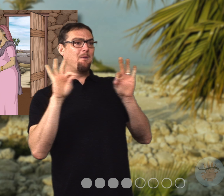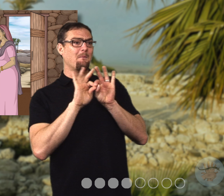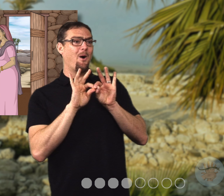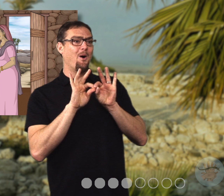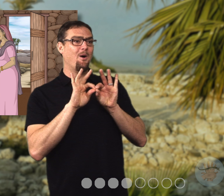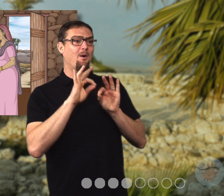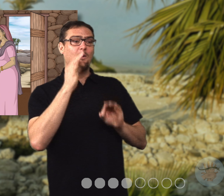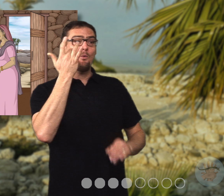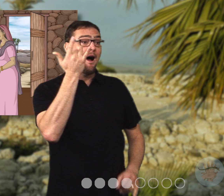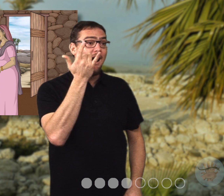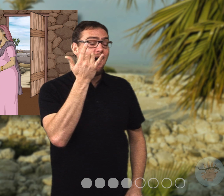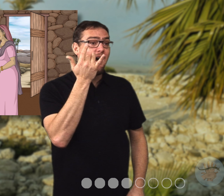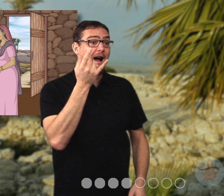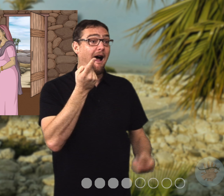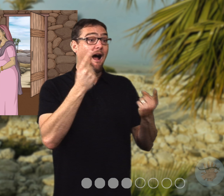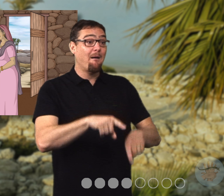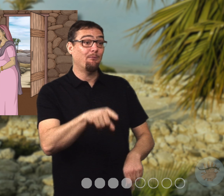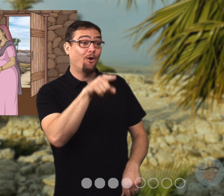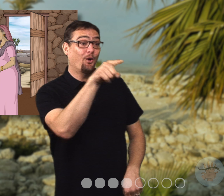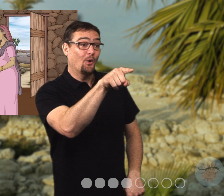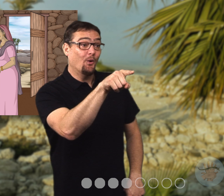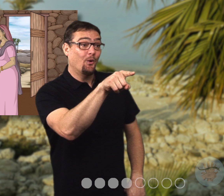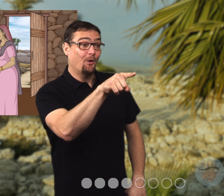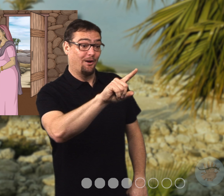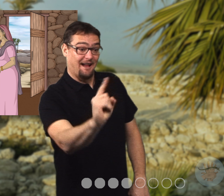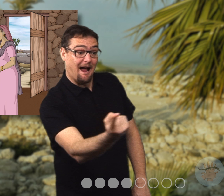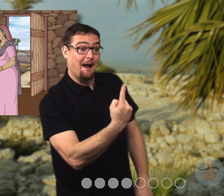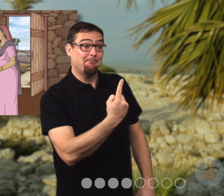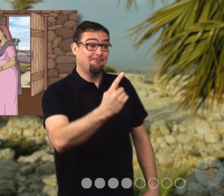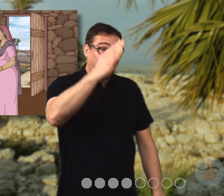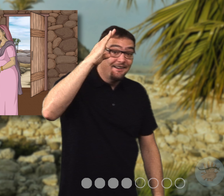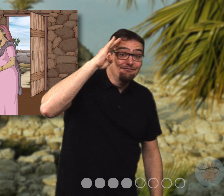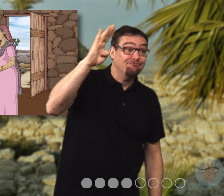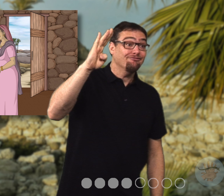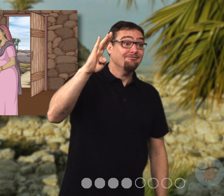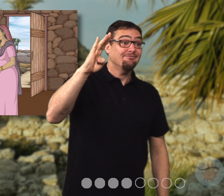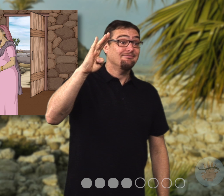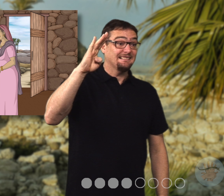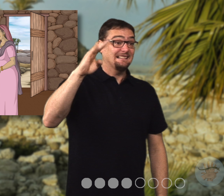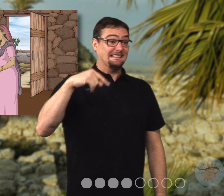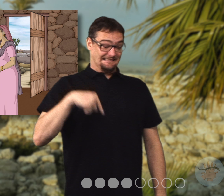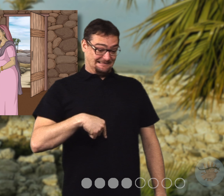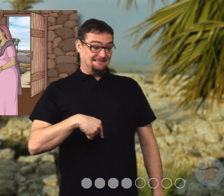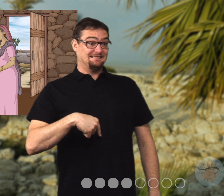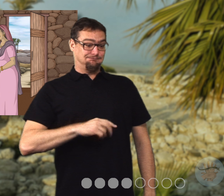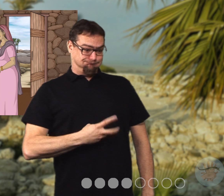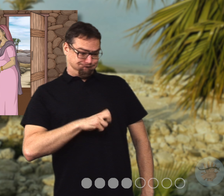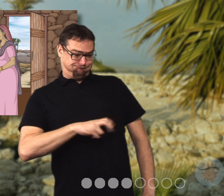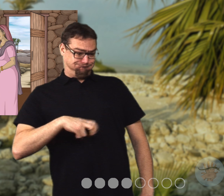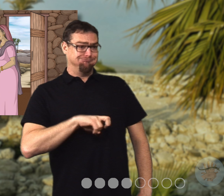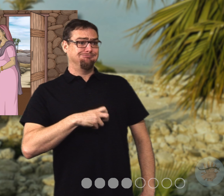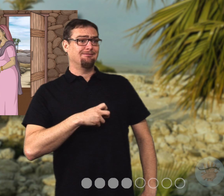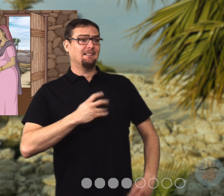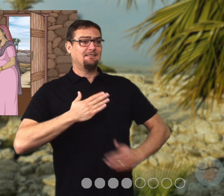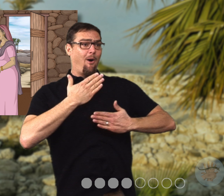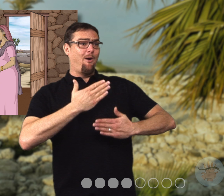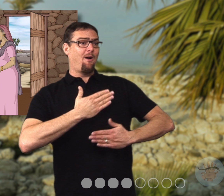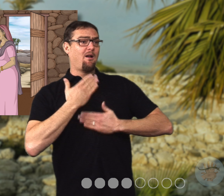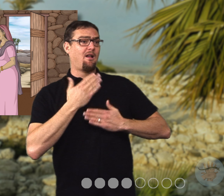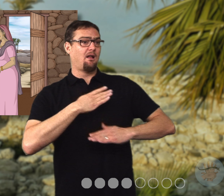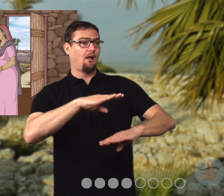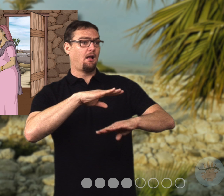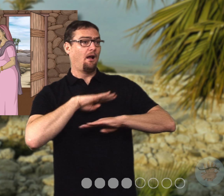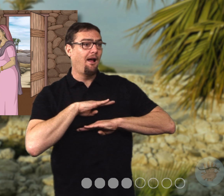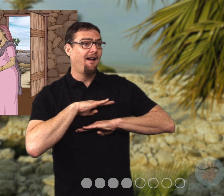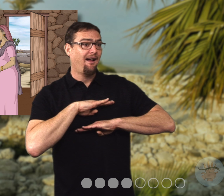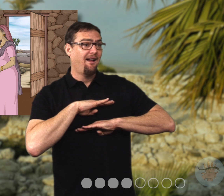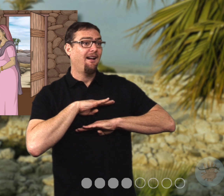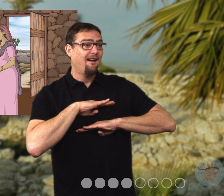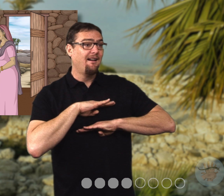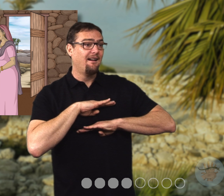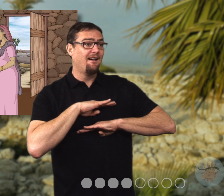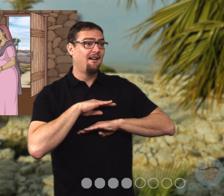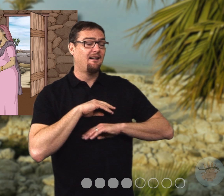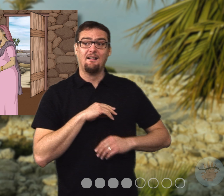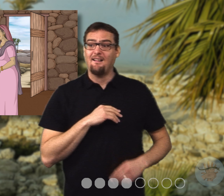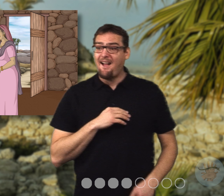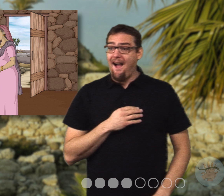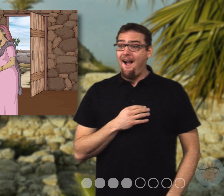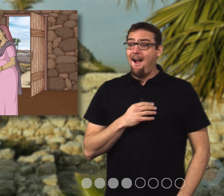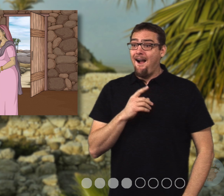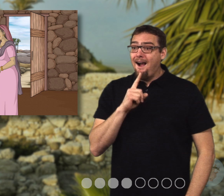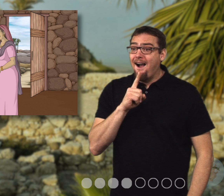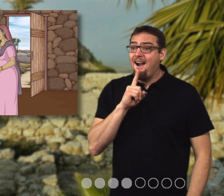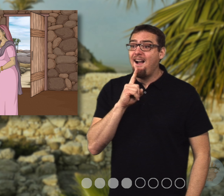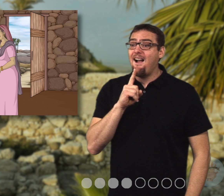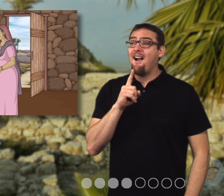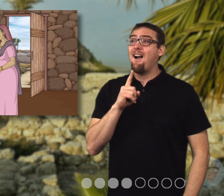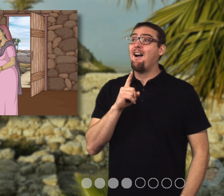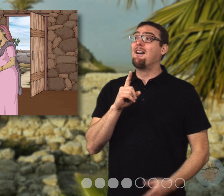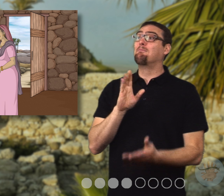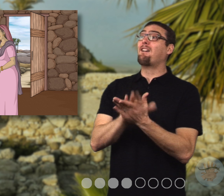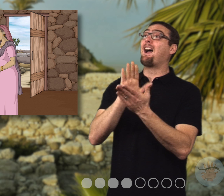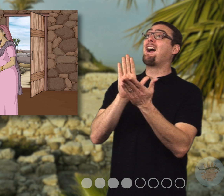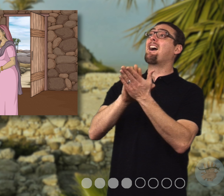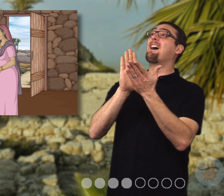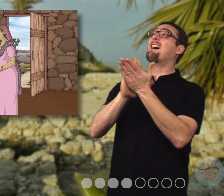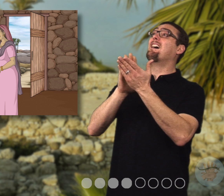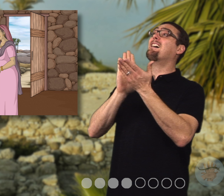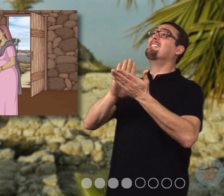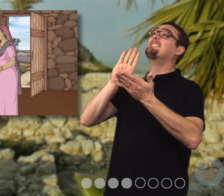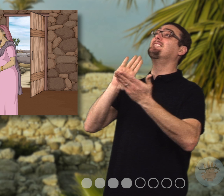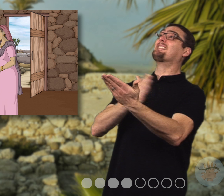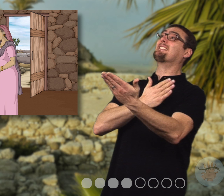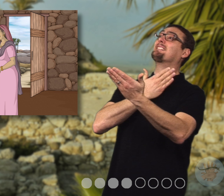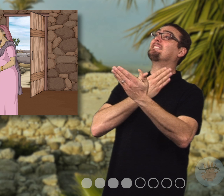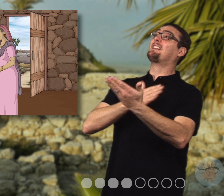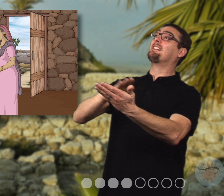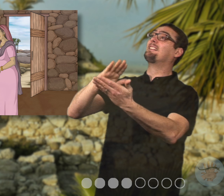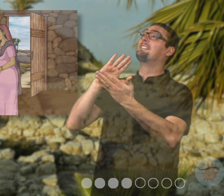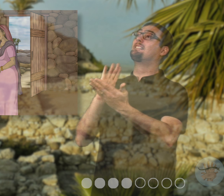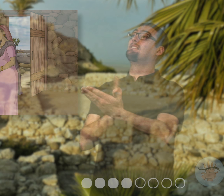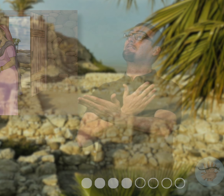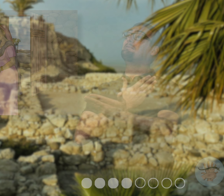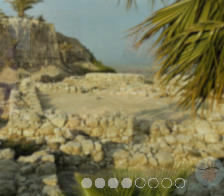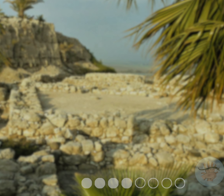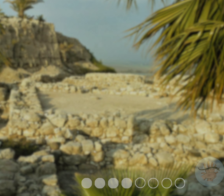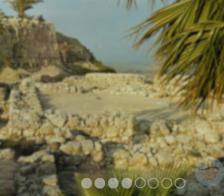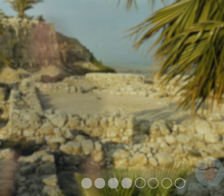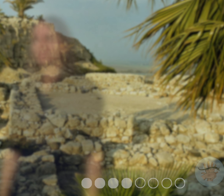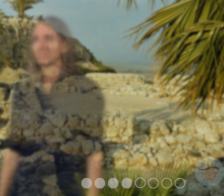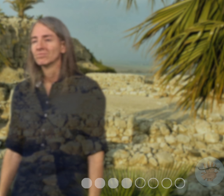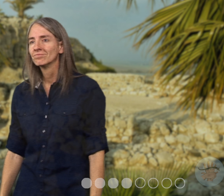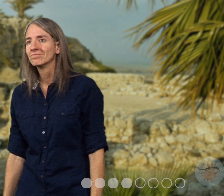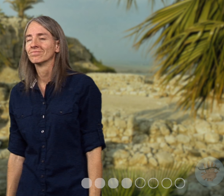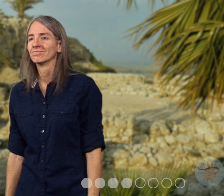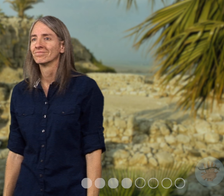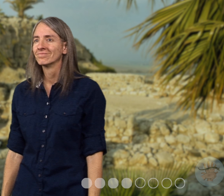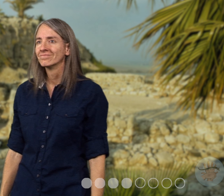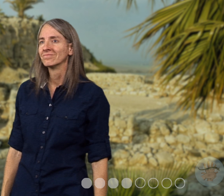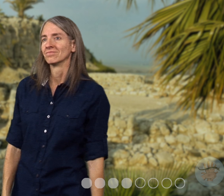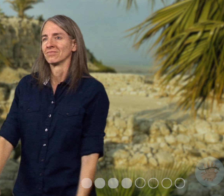For as soon as the sound of your greeting reached my ears, the baby in my womb leaped for joy.